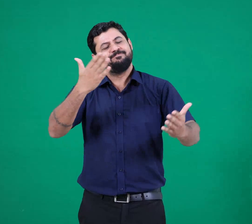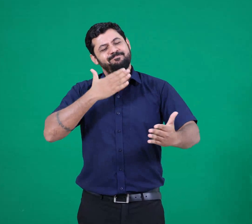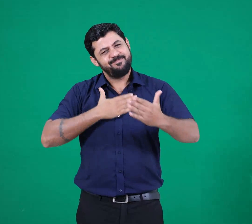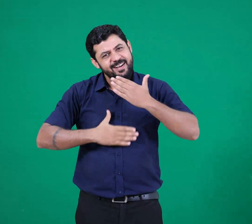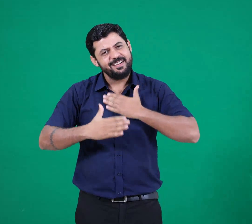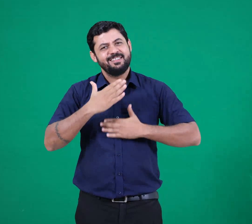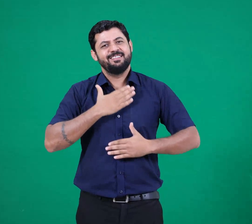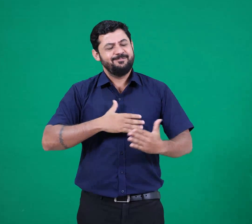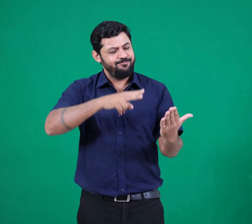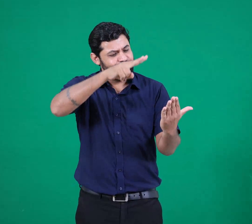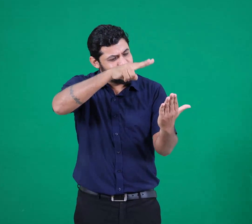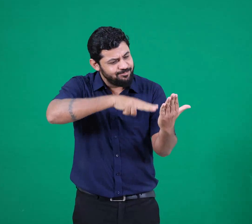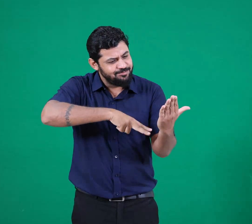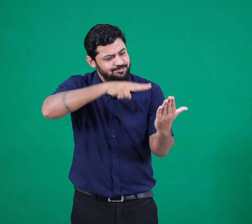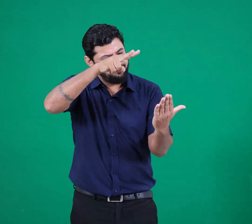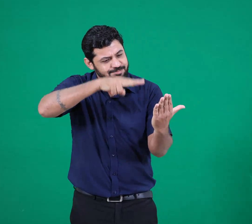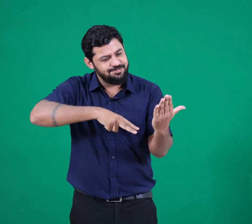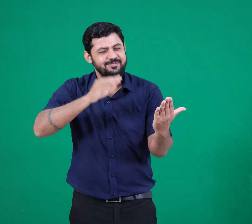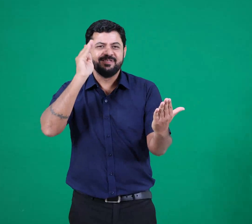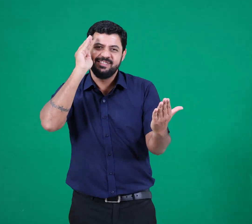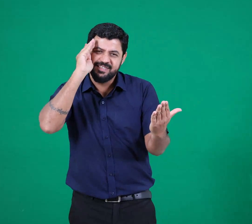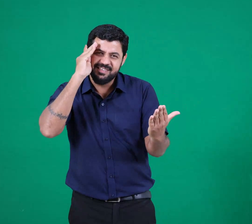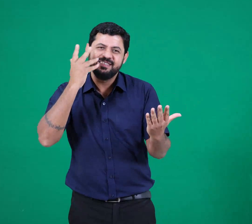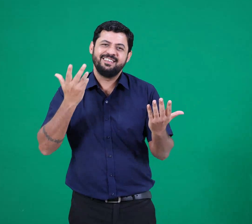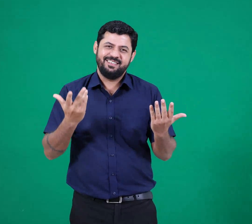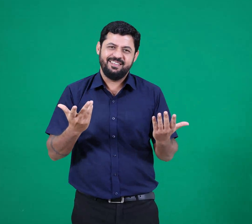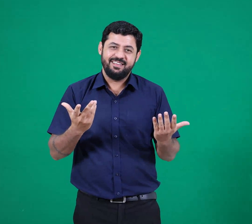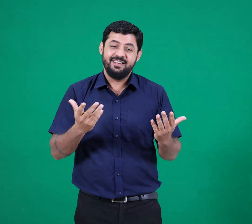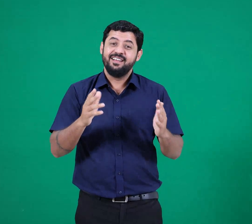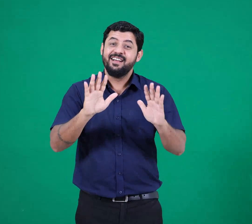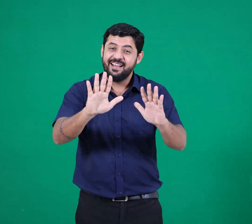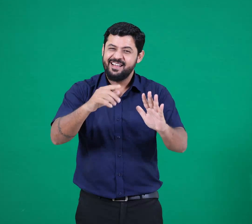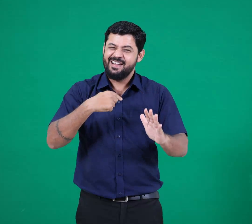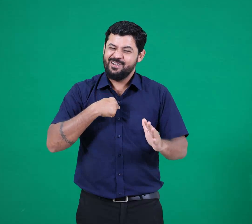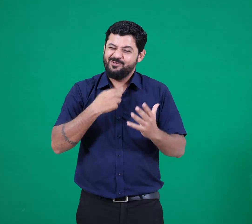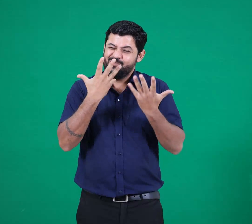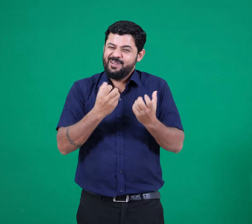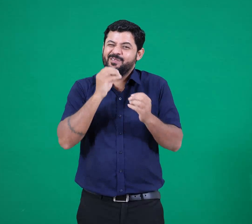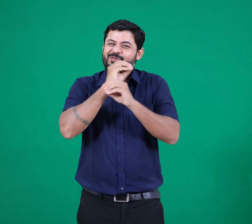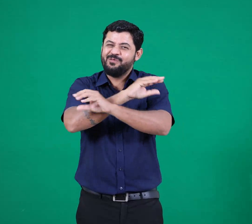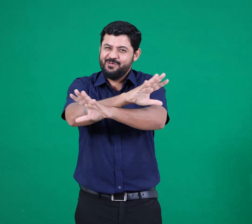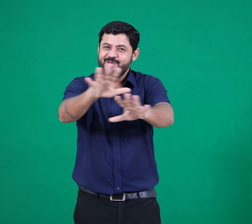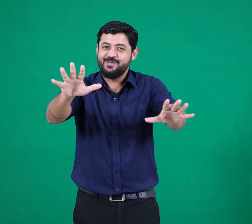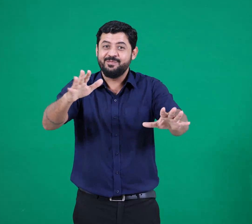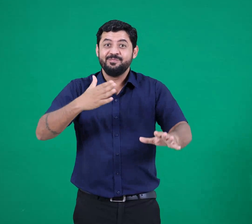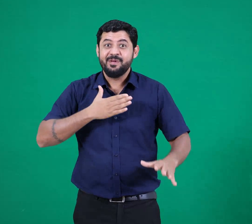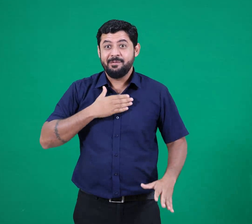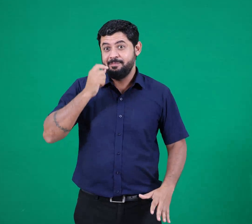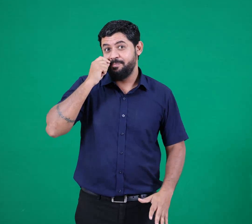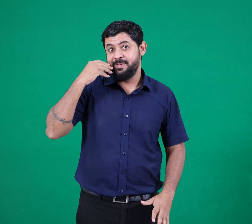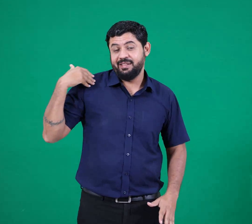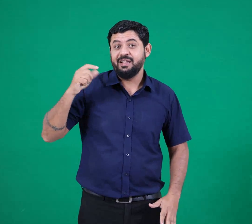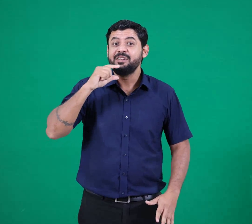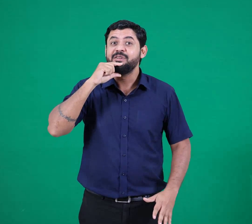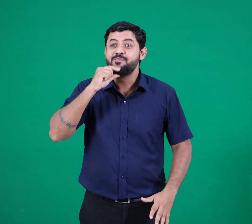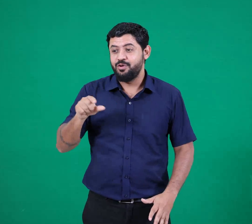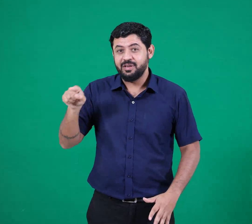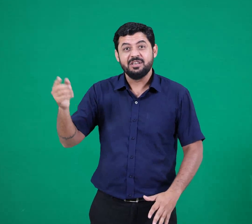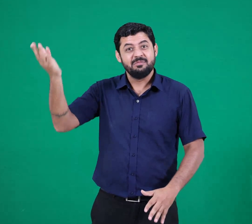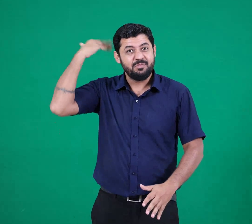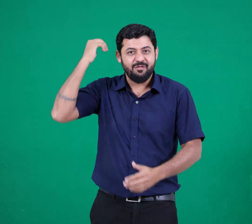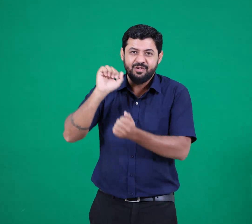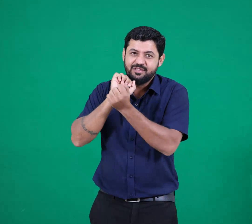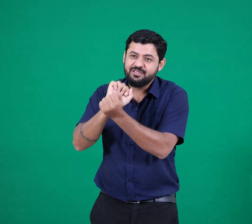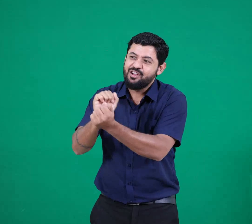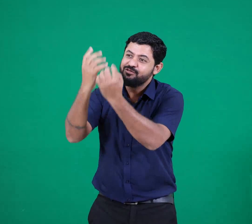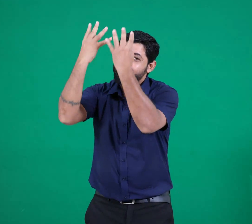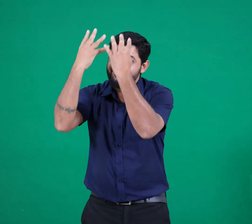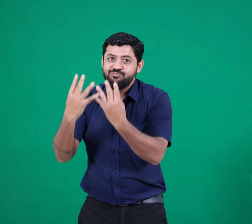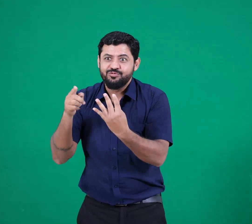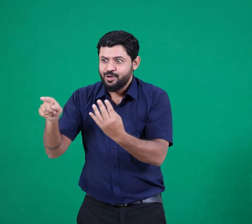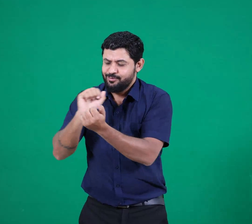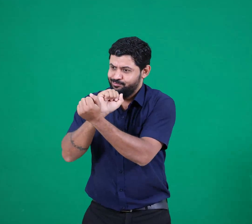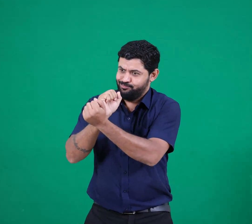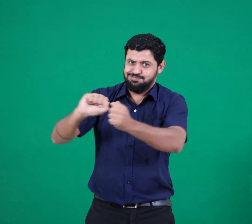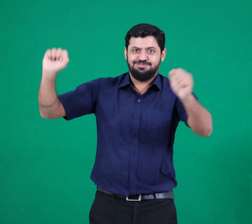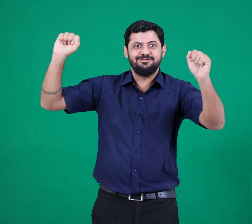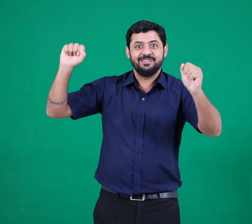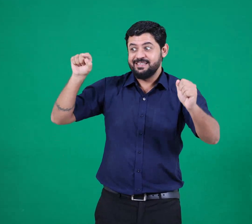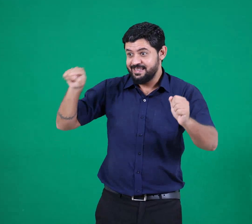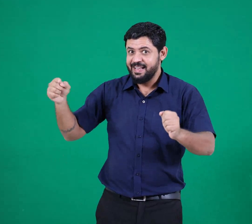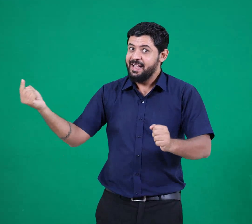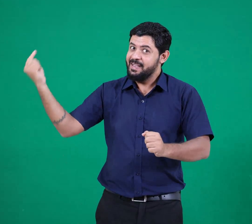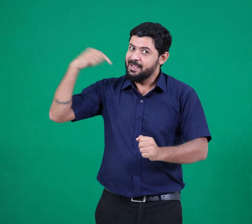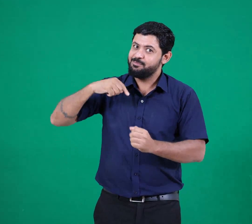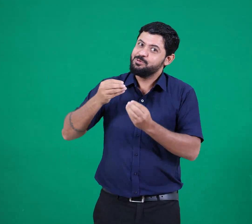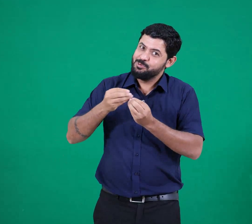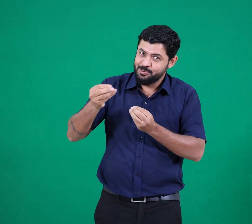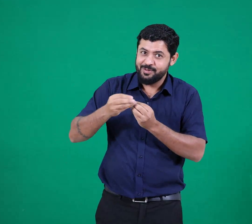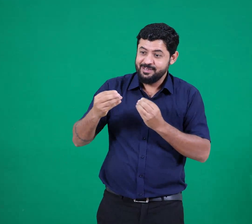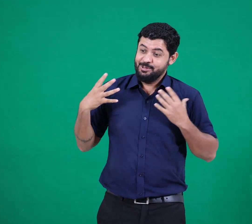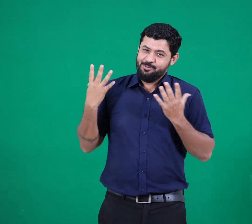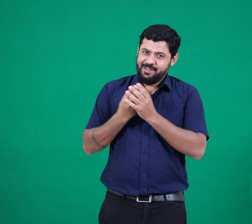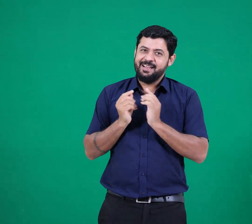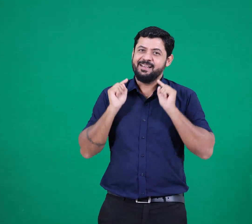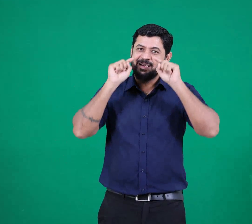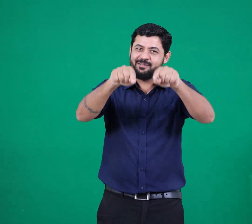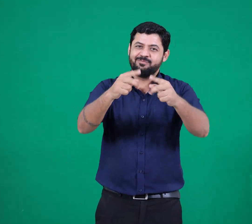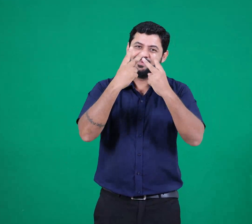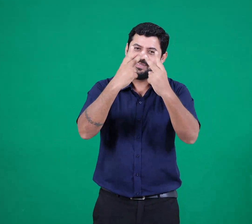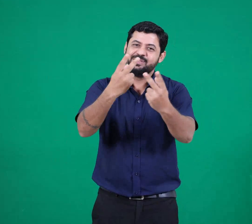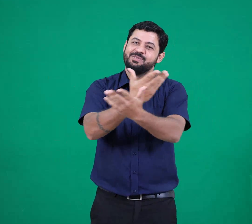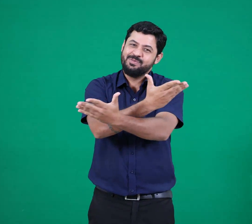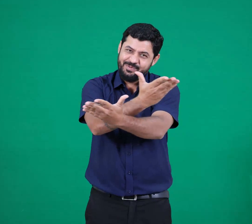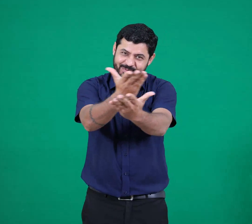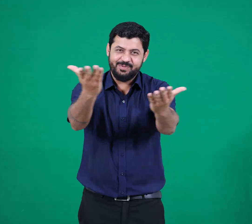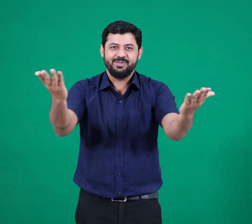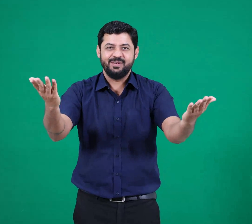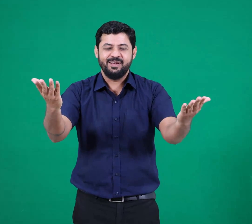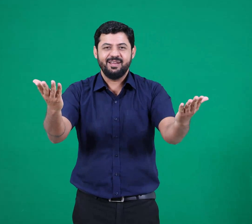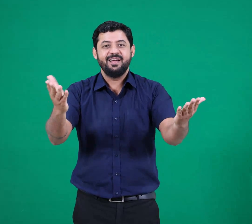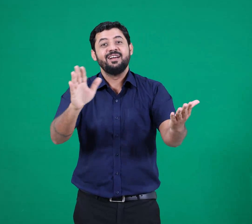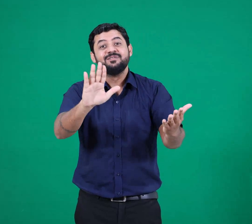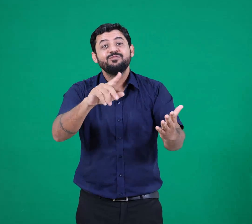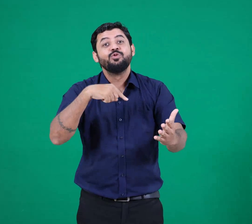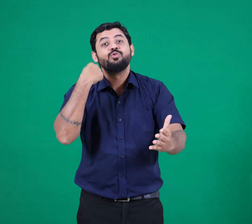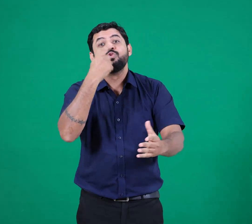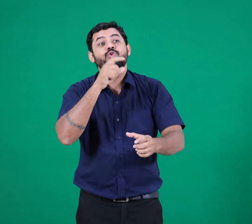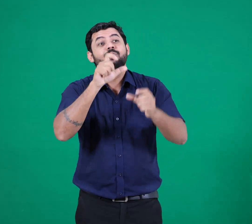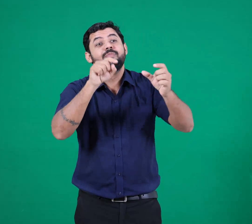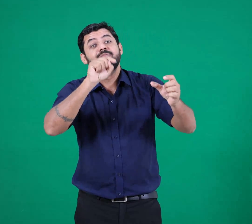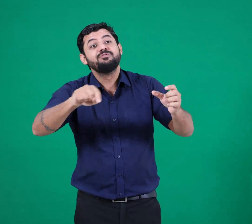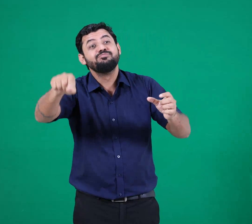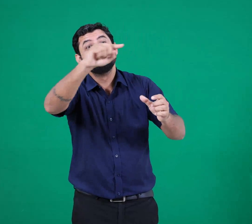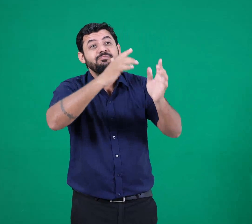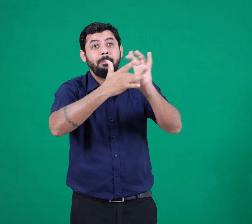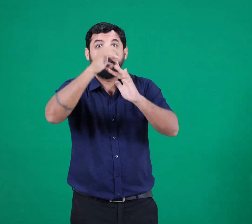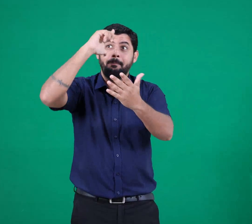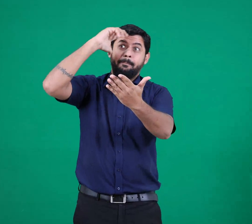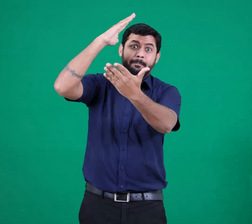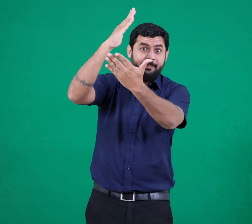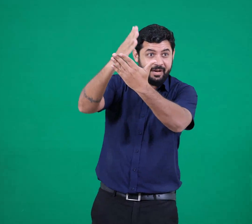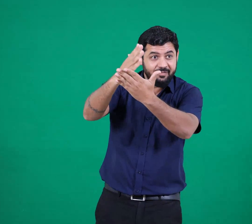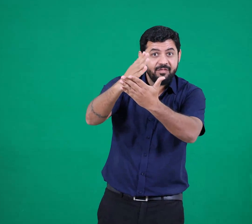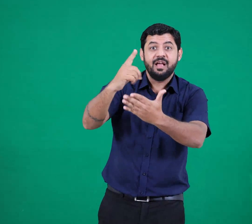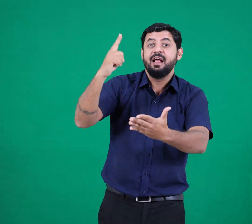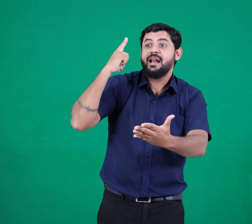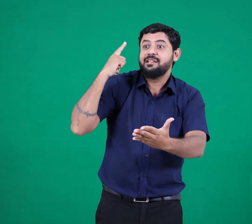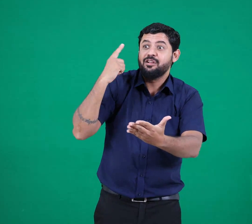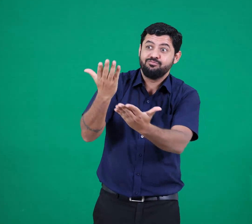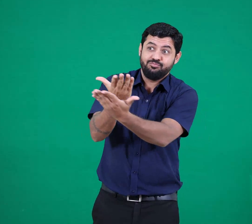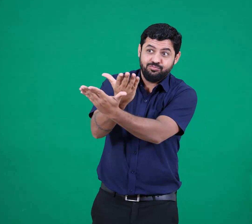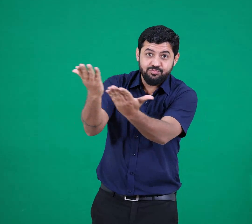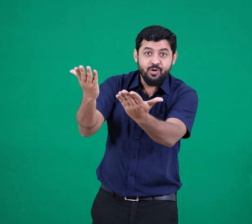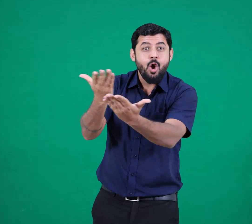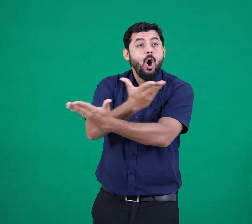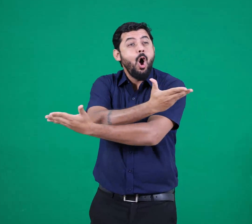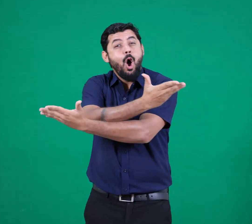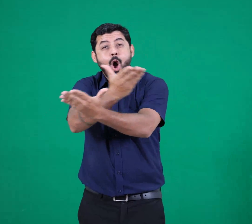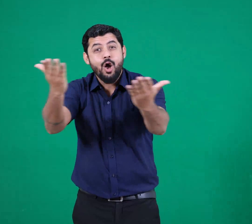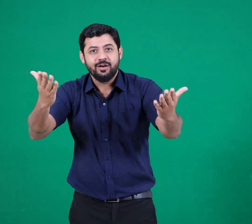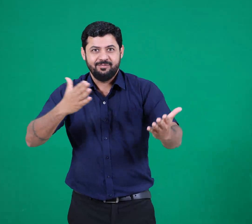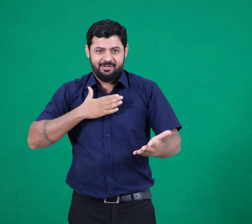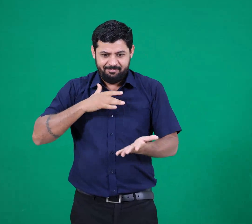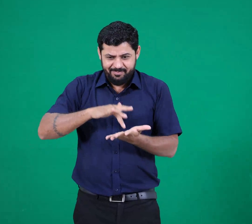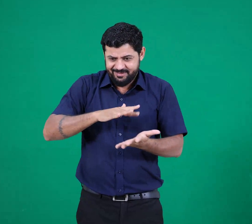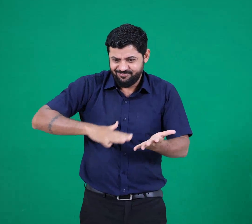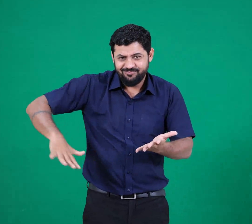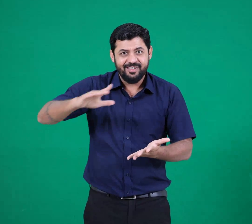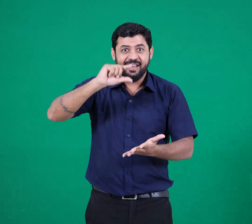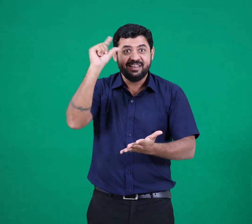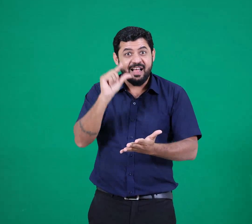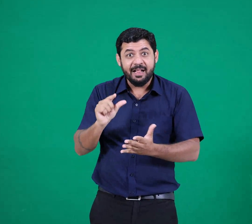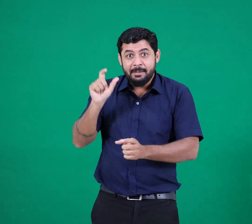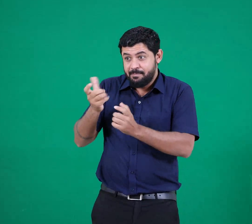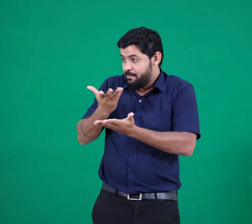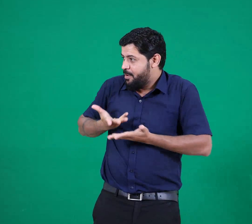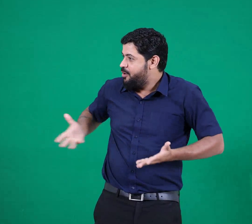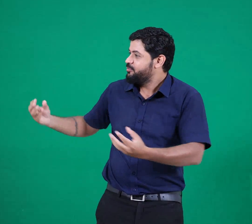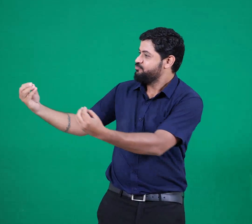Be aware that our brother Timothy has been released. If he arrives soon, I will come with him to see you.